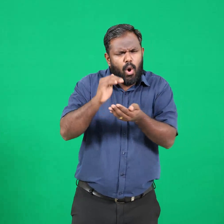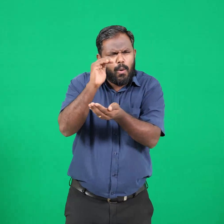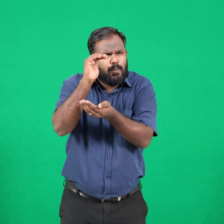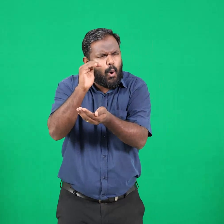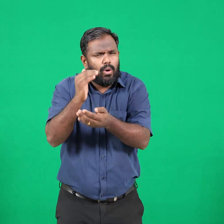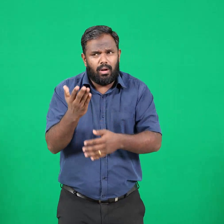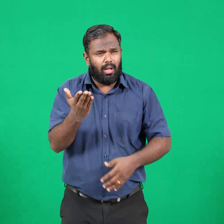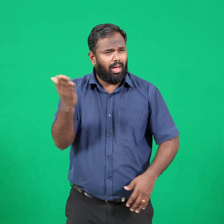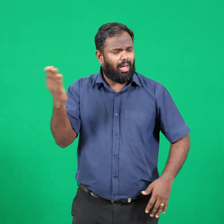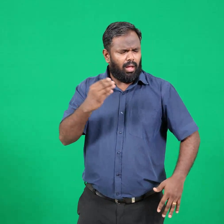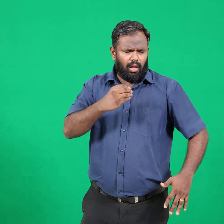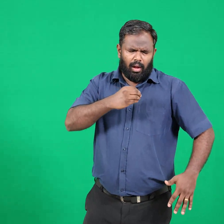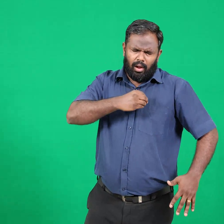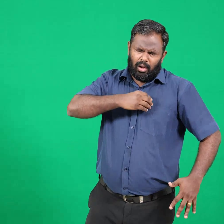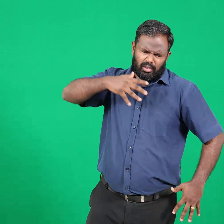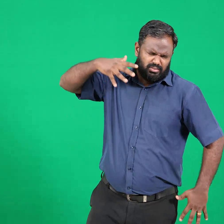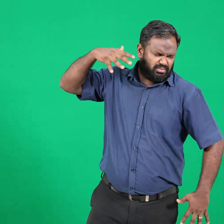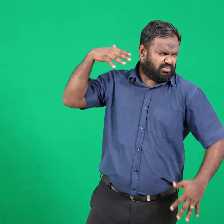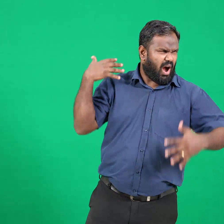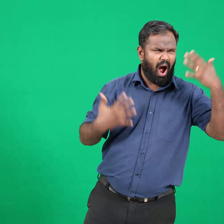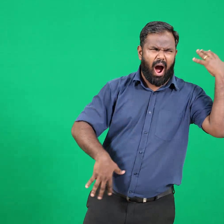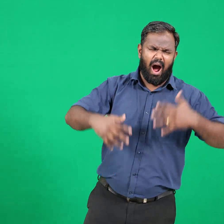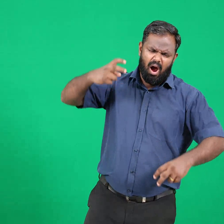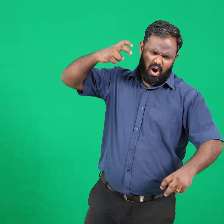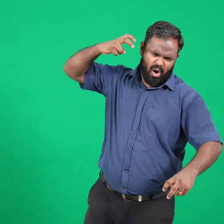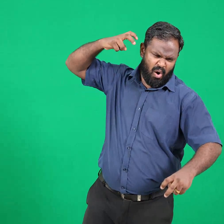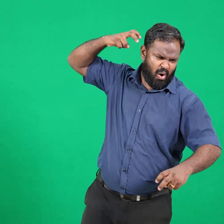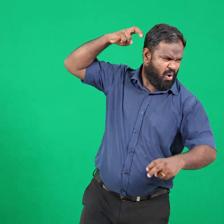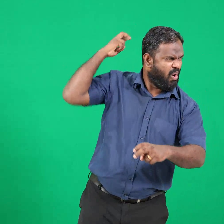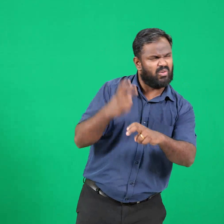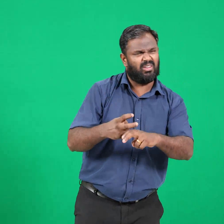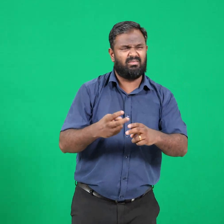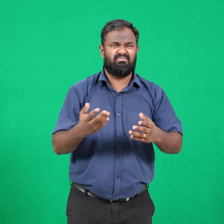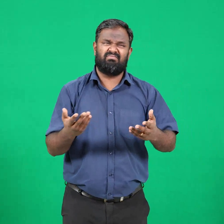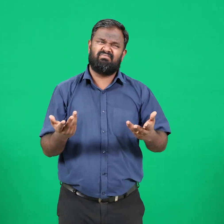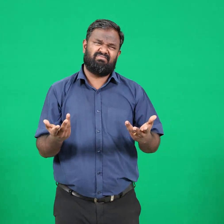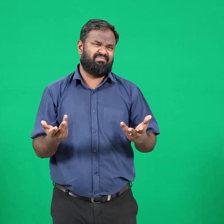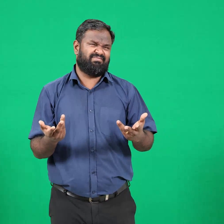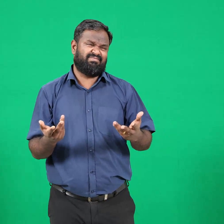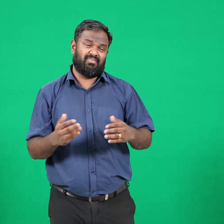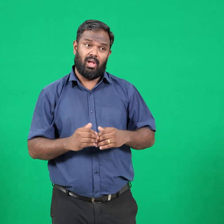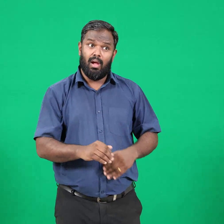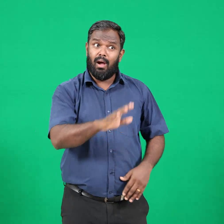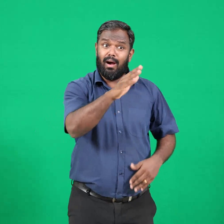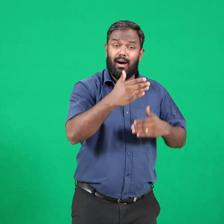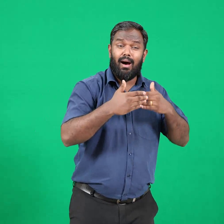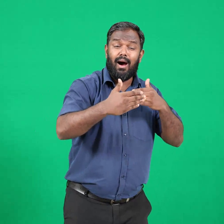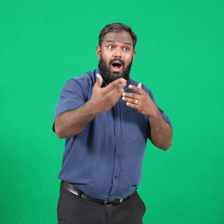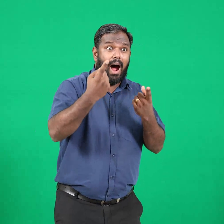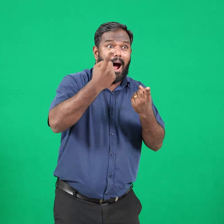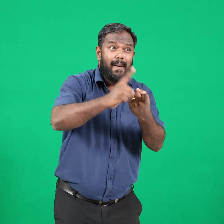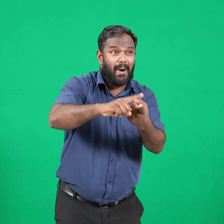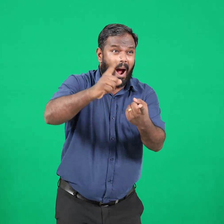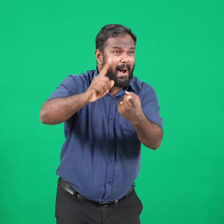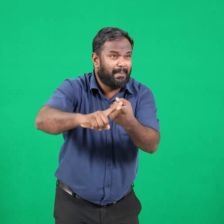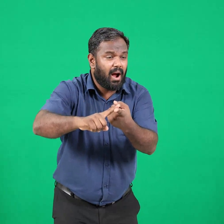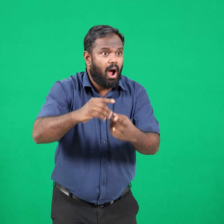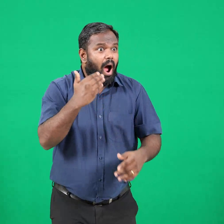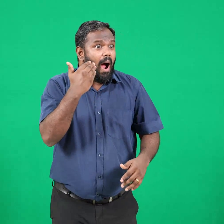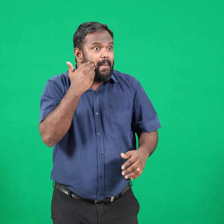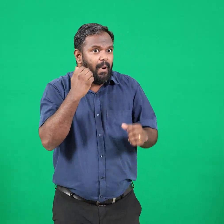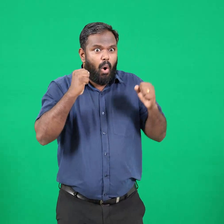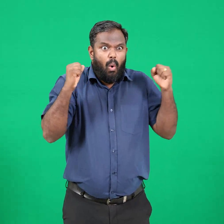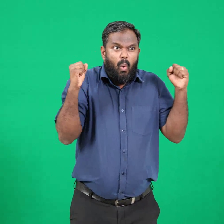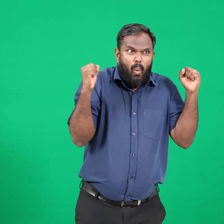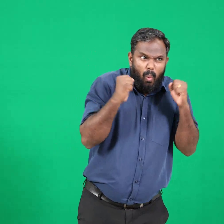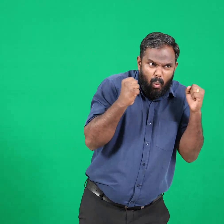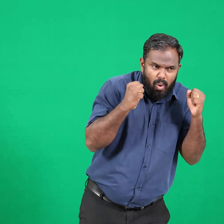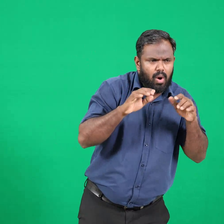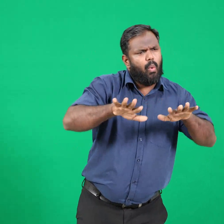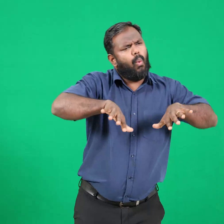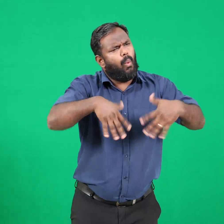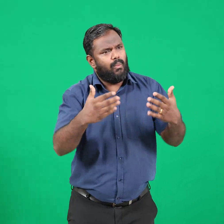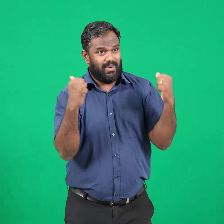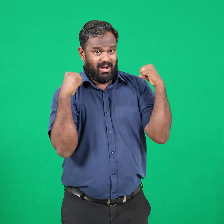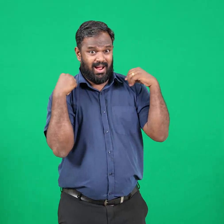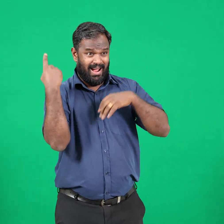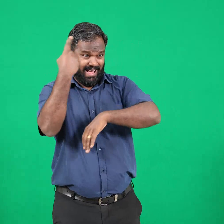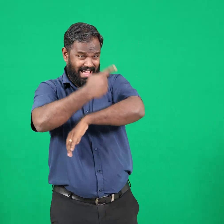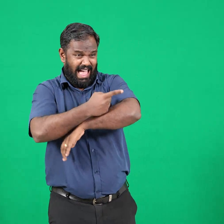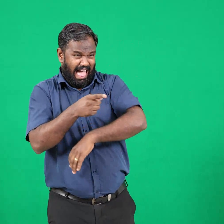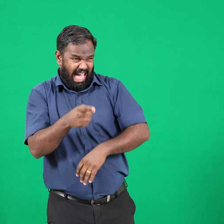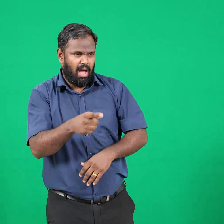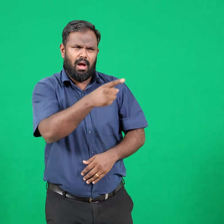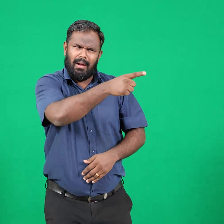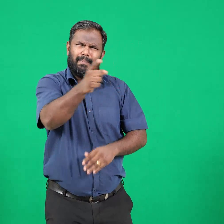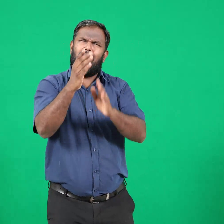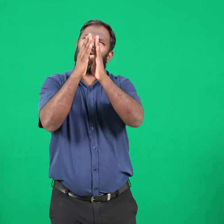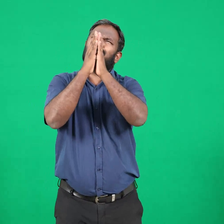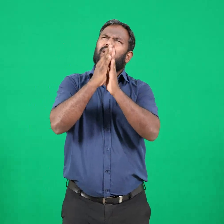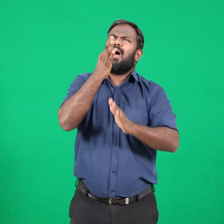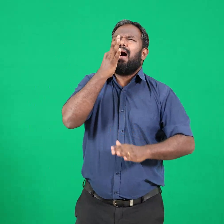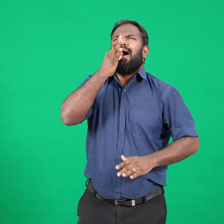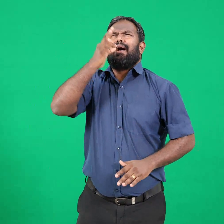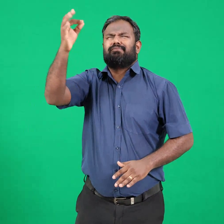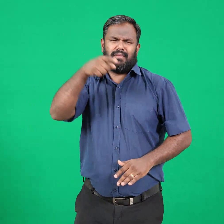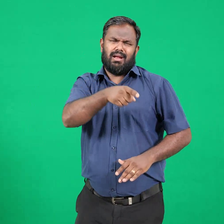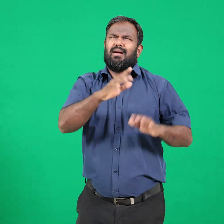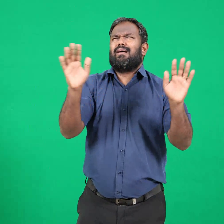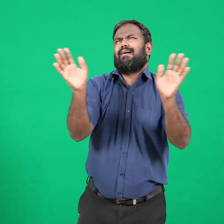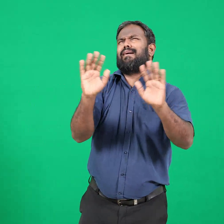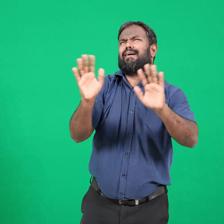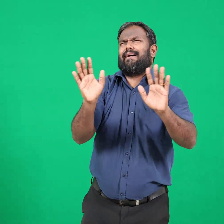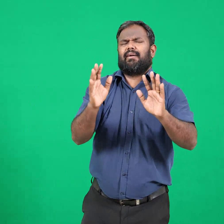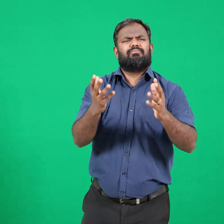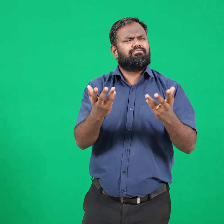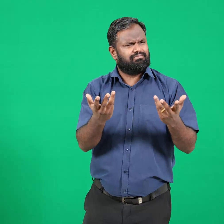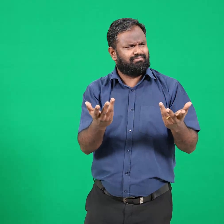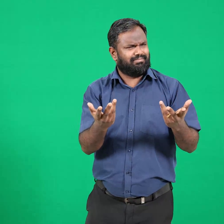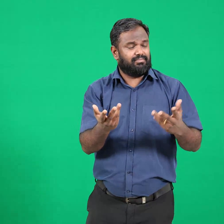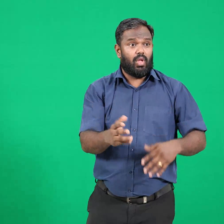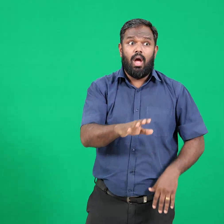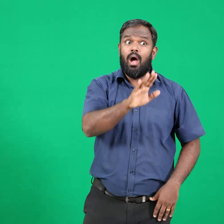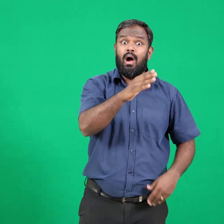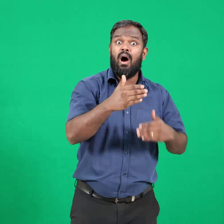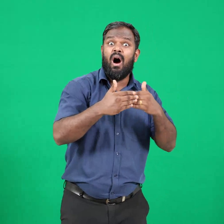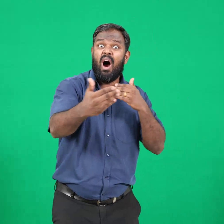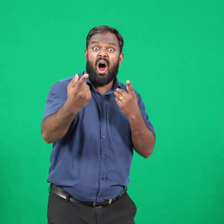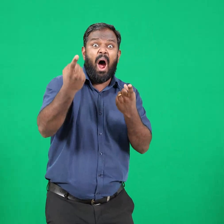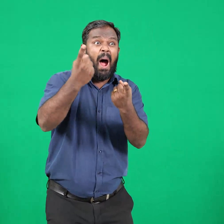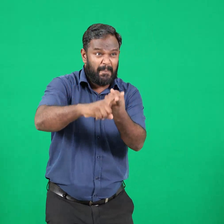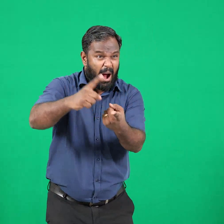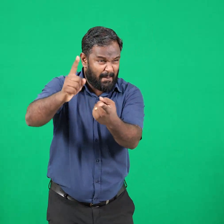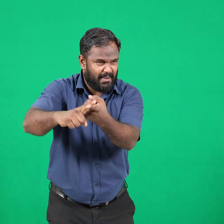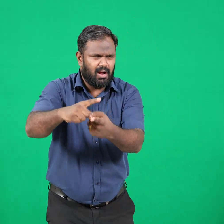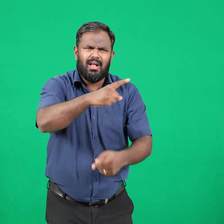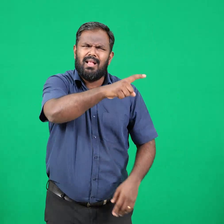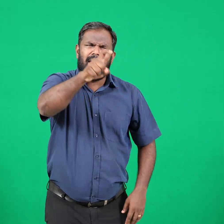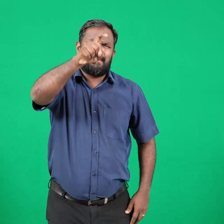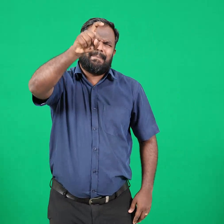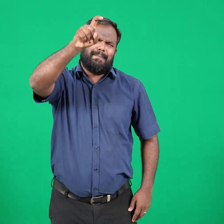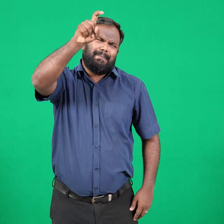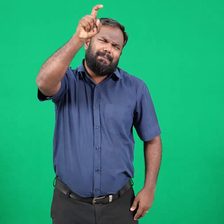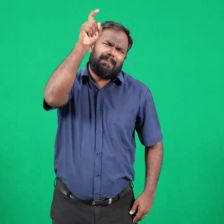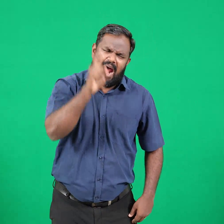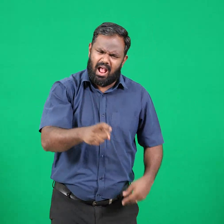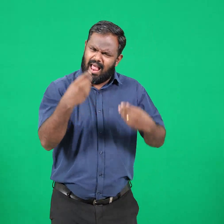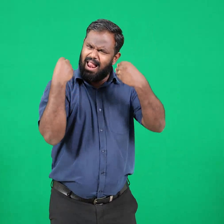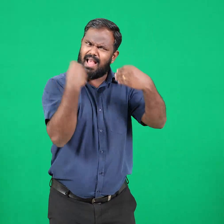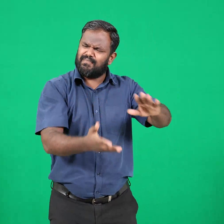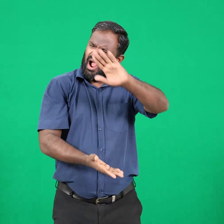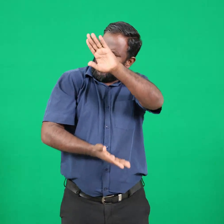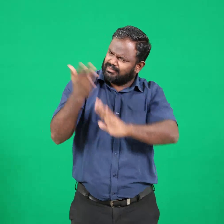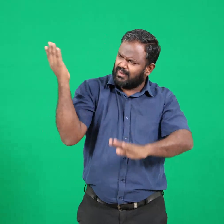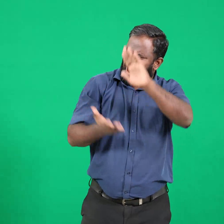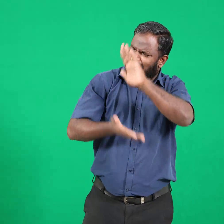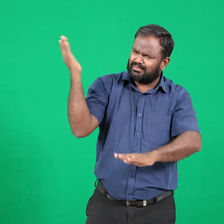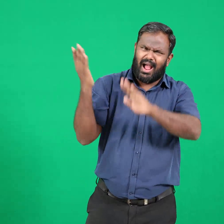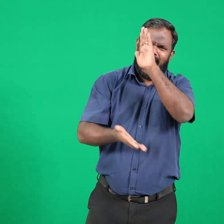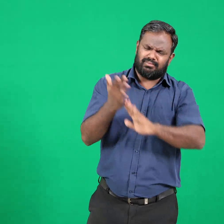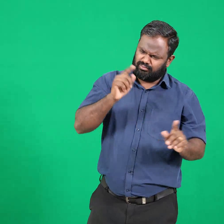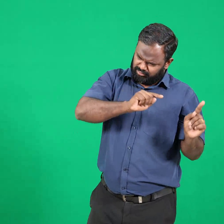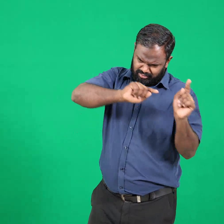Pray that your flight will not occur in the winter or on the Sabbath.